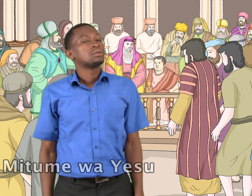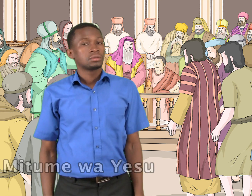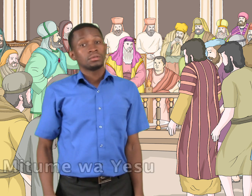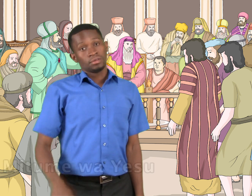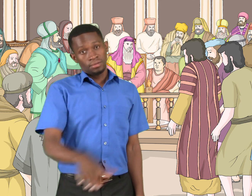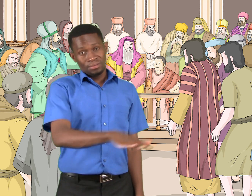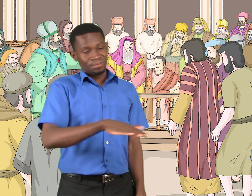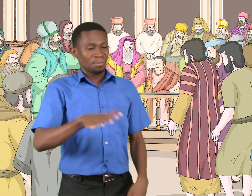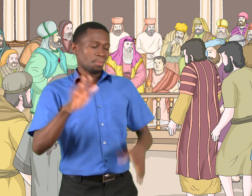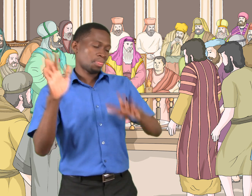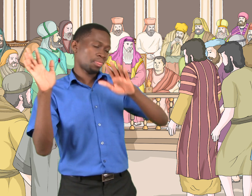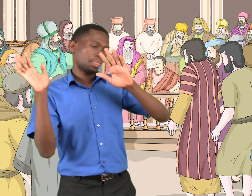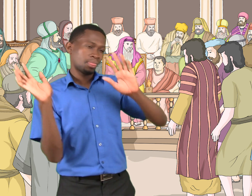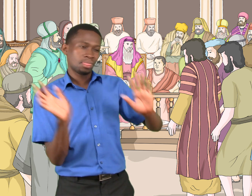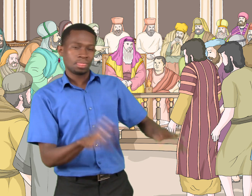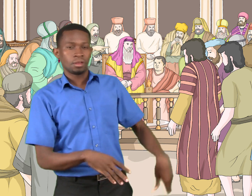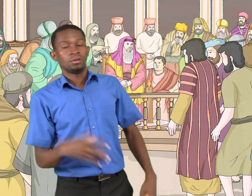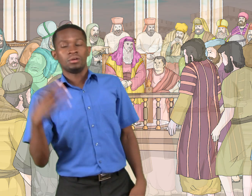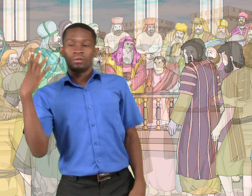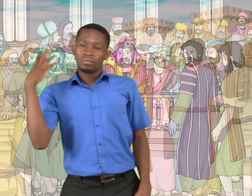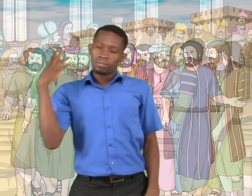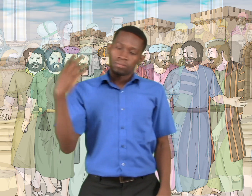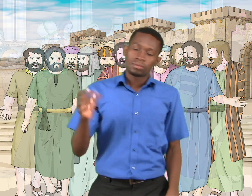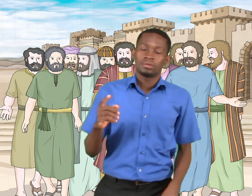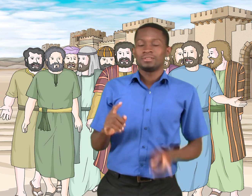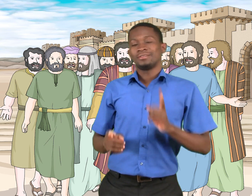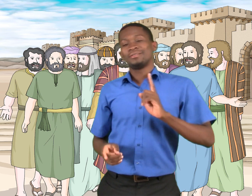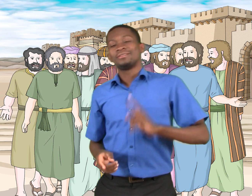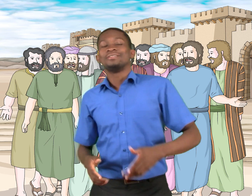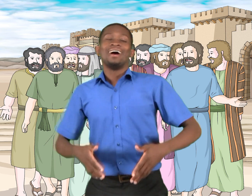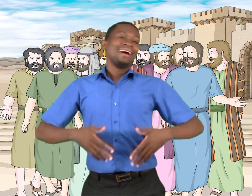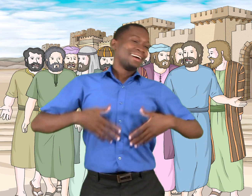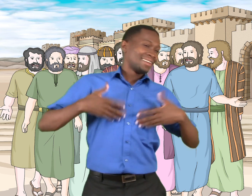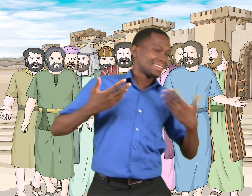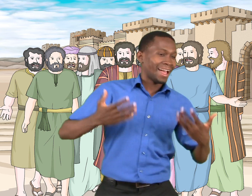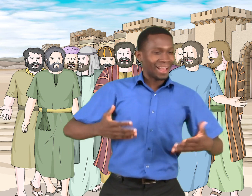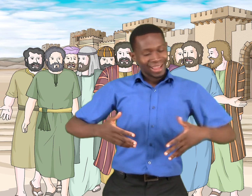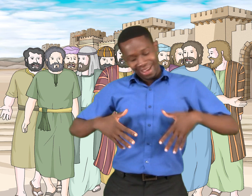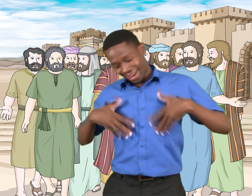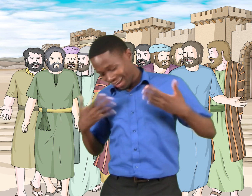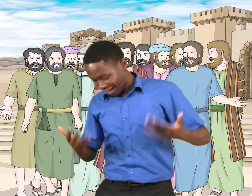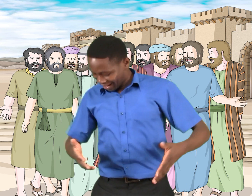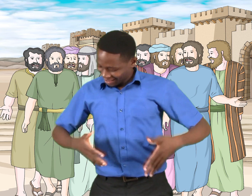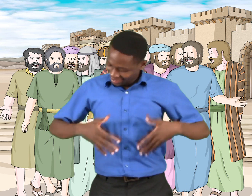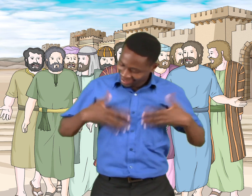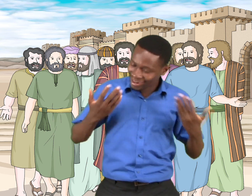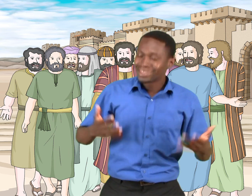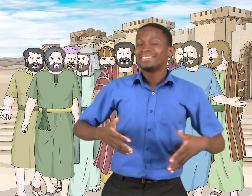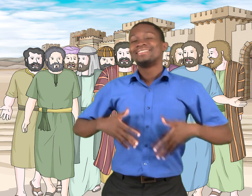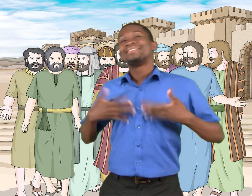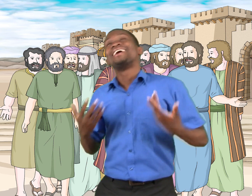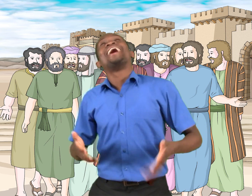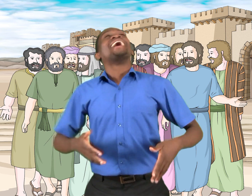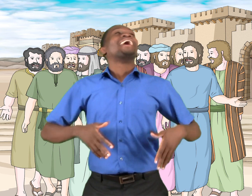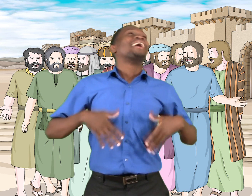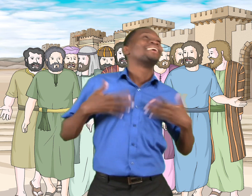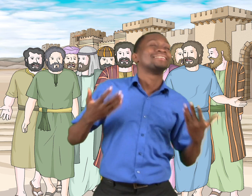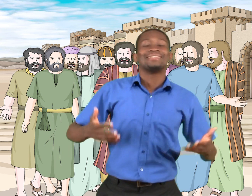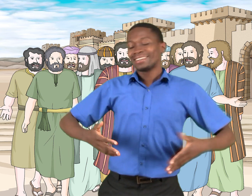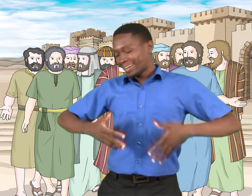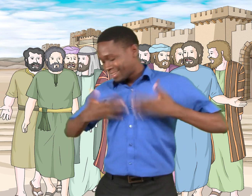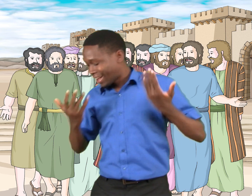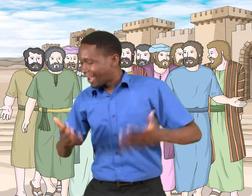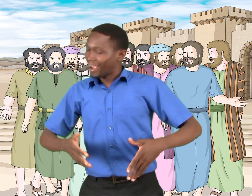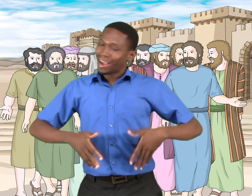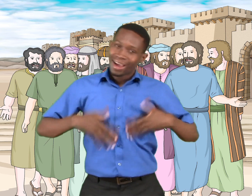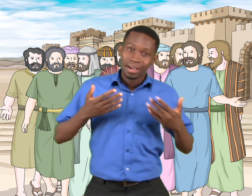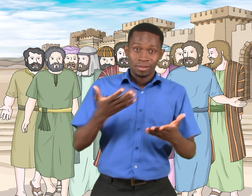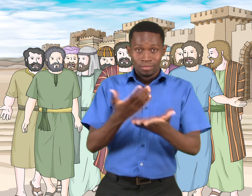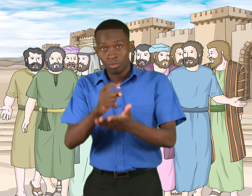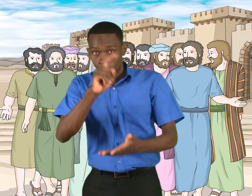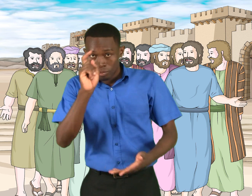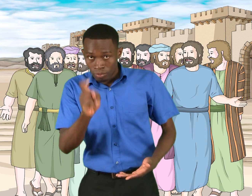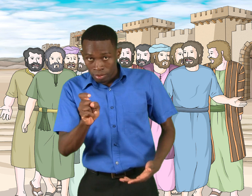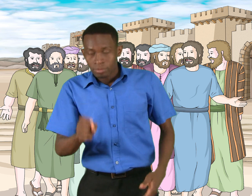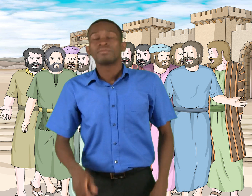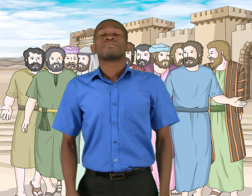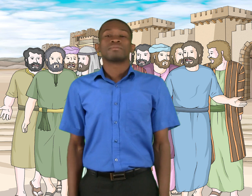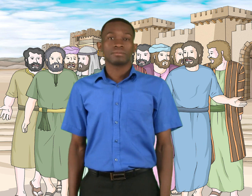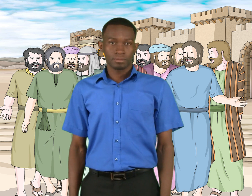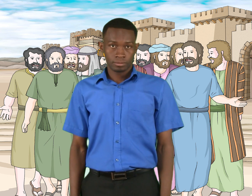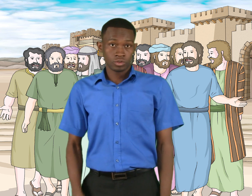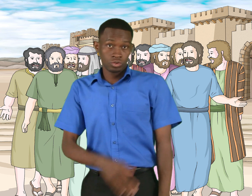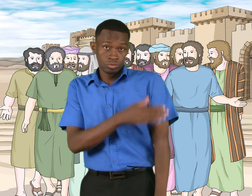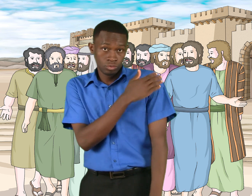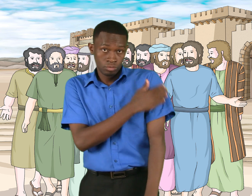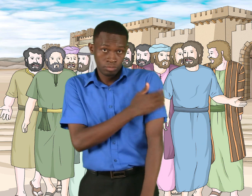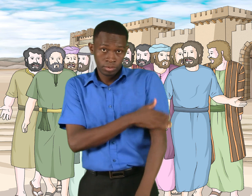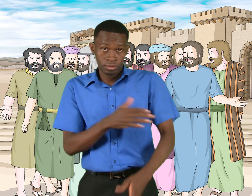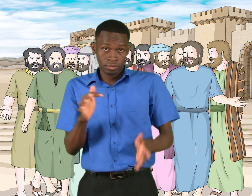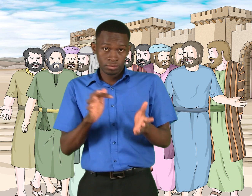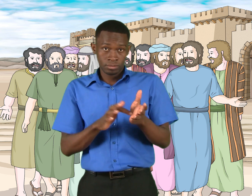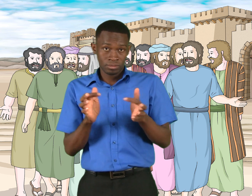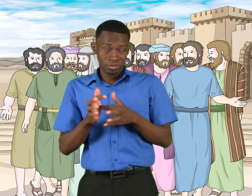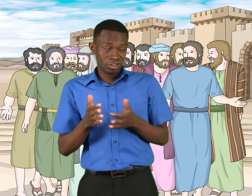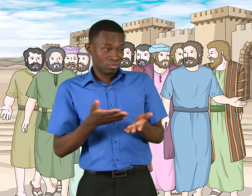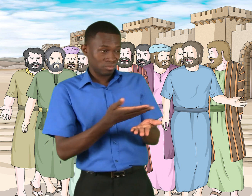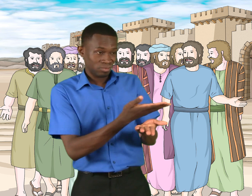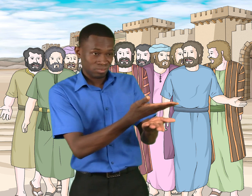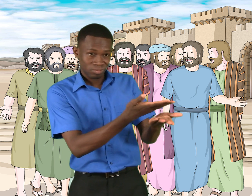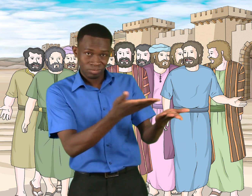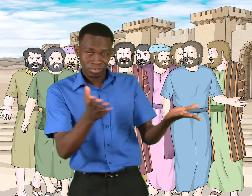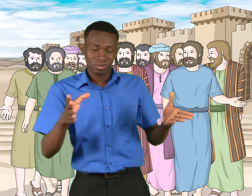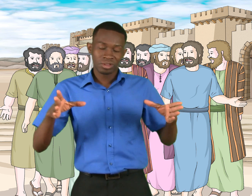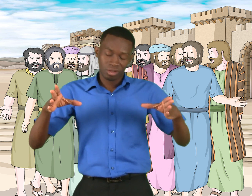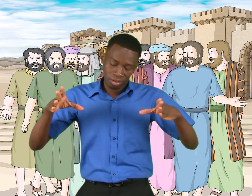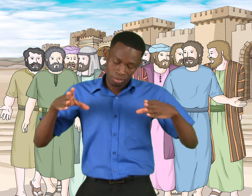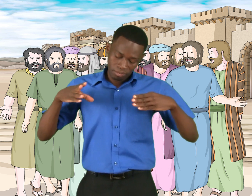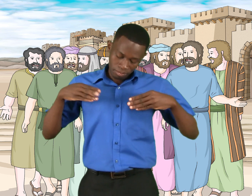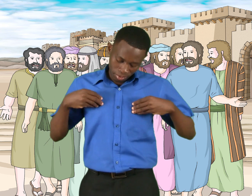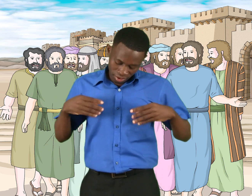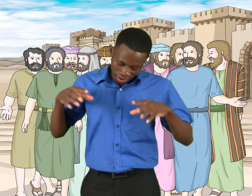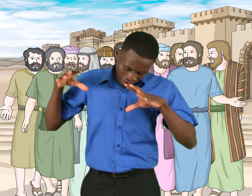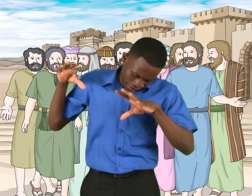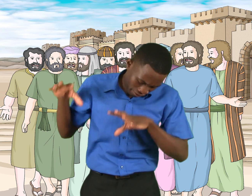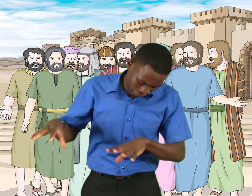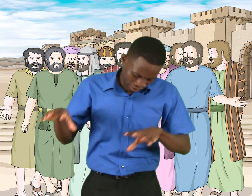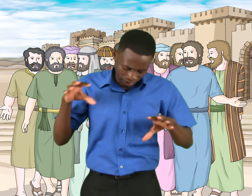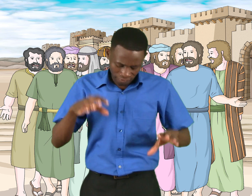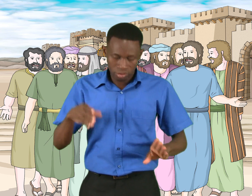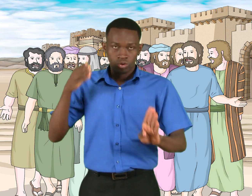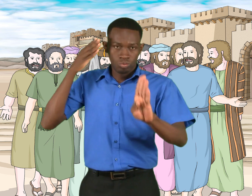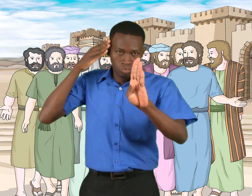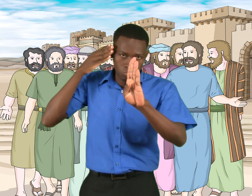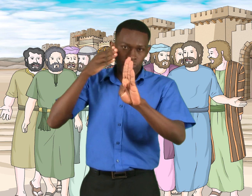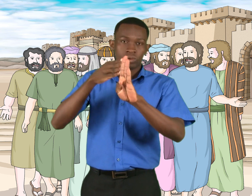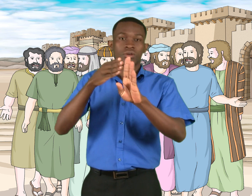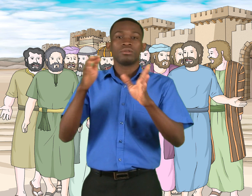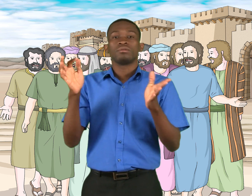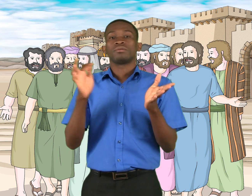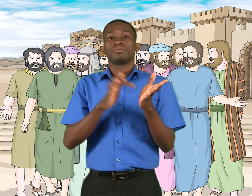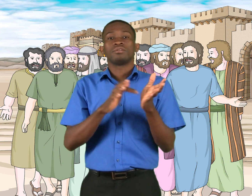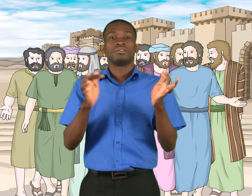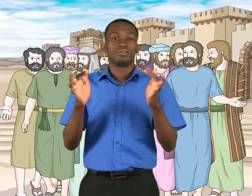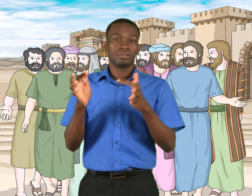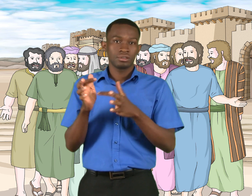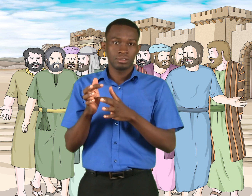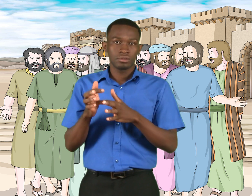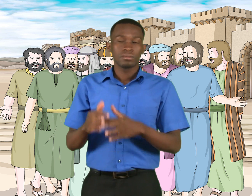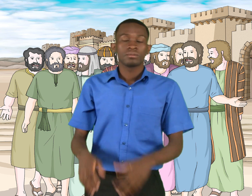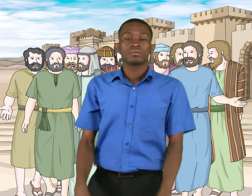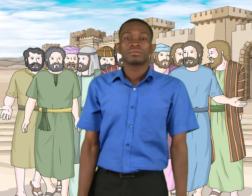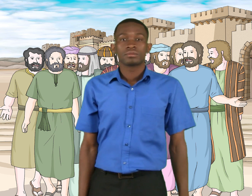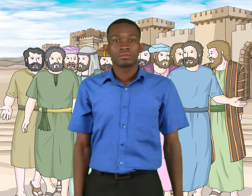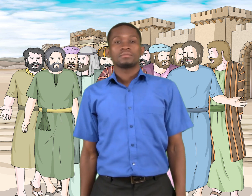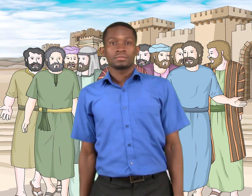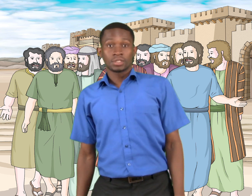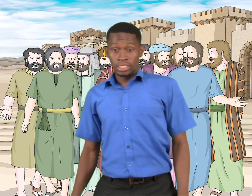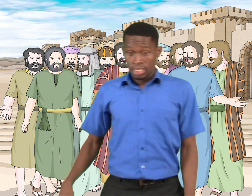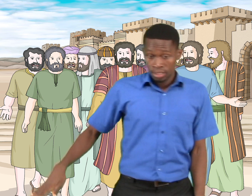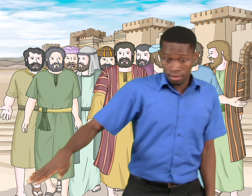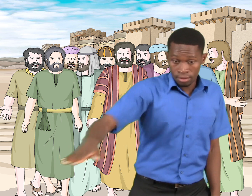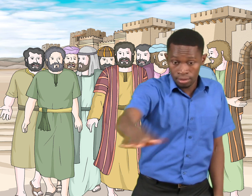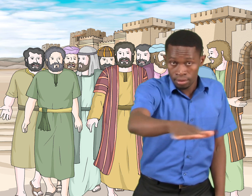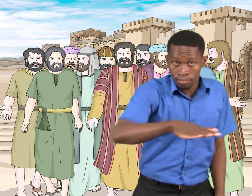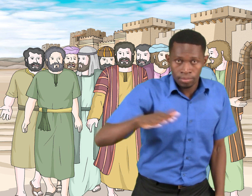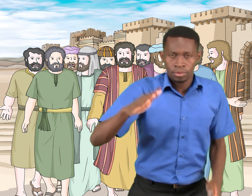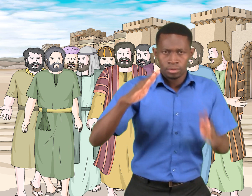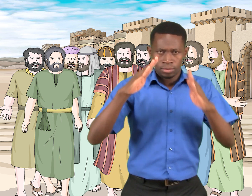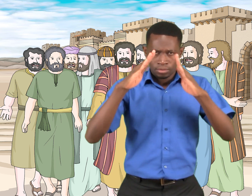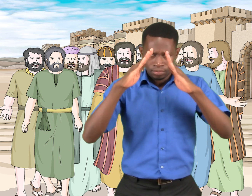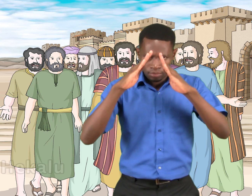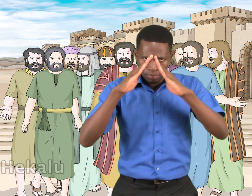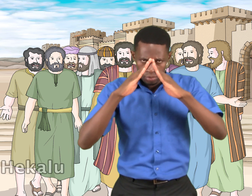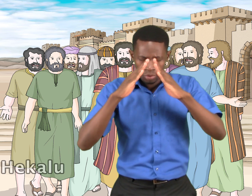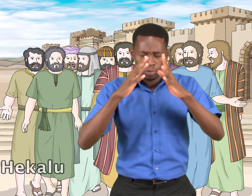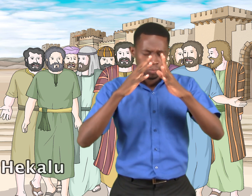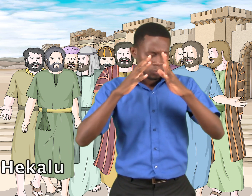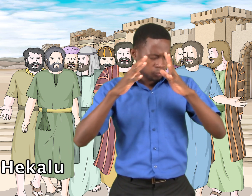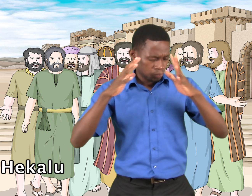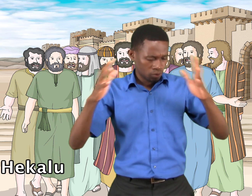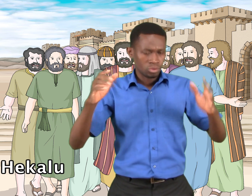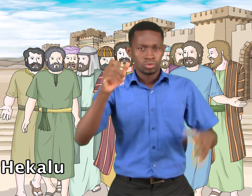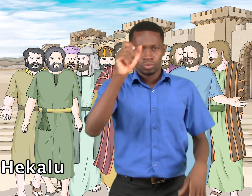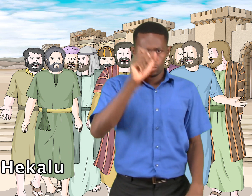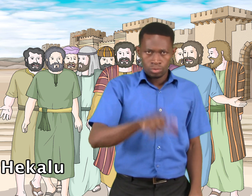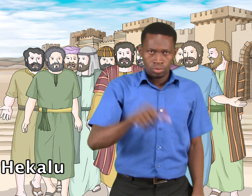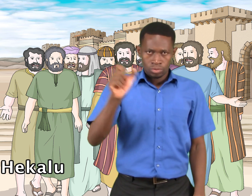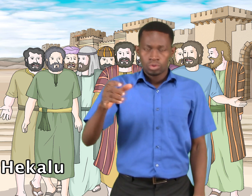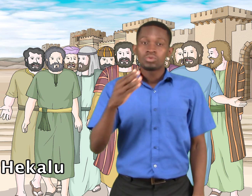The apostles left the Sanhedrin, rejoicing that they had been counted worthy of suffering disgrace for the Name.